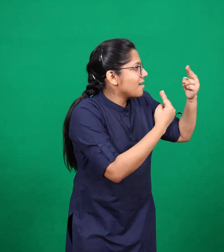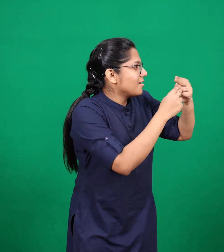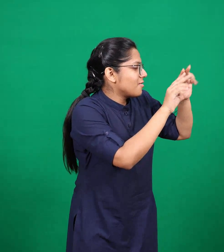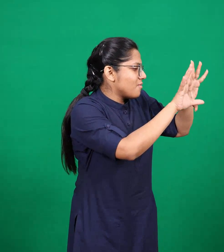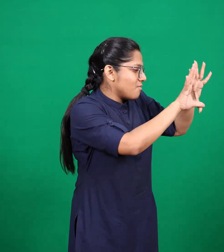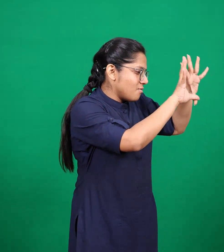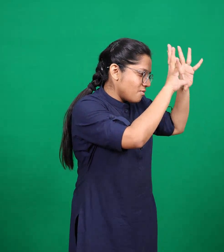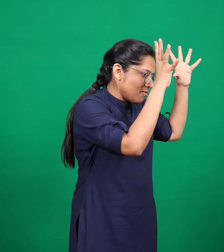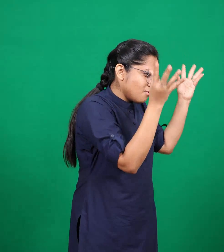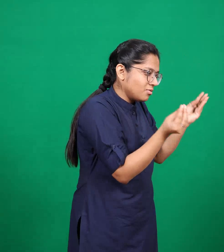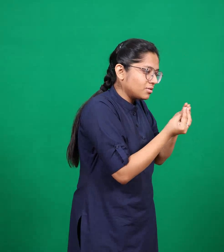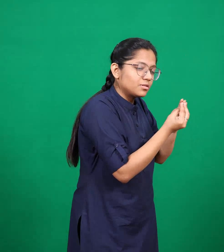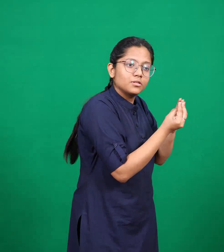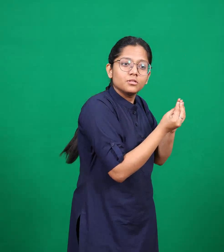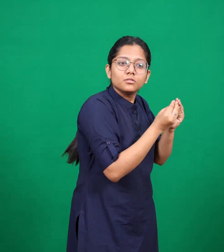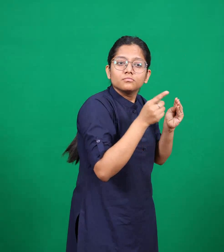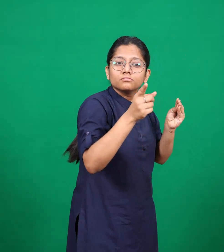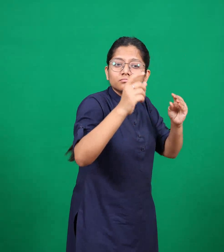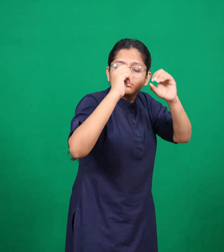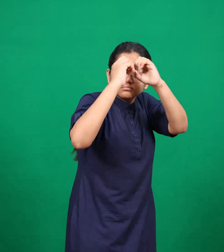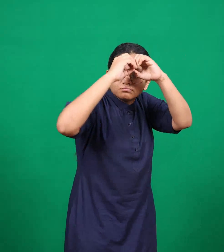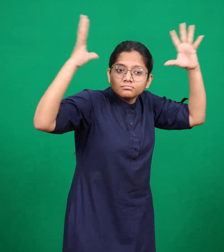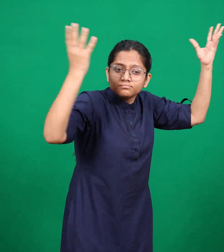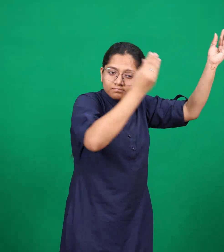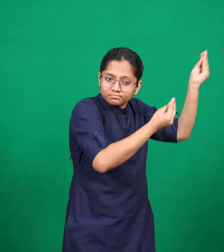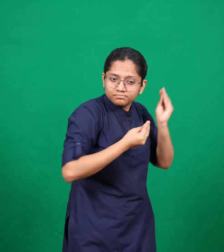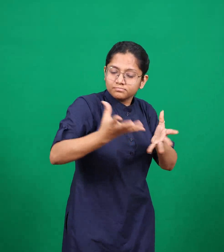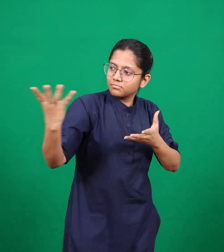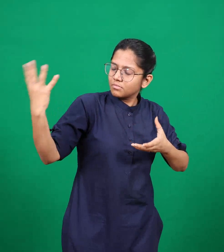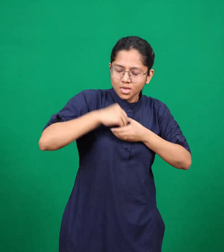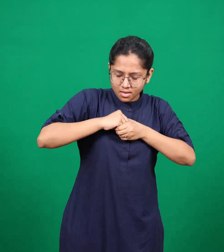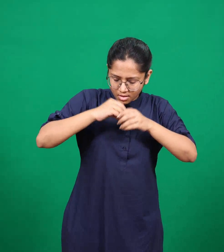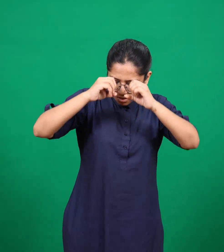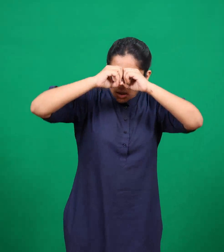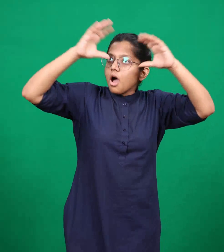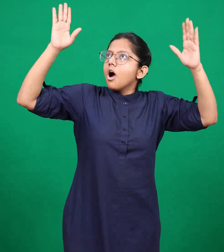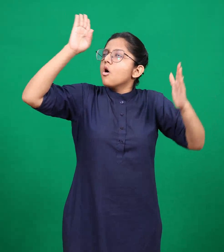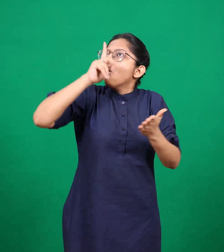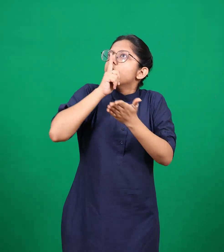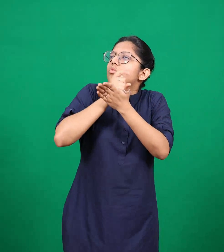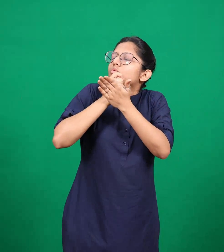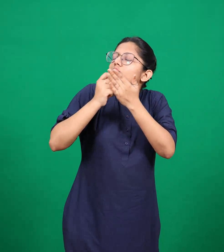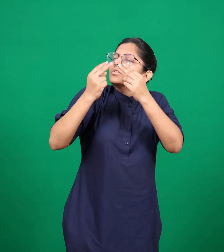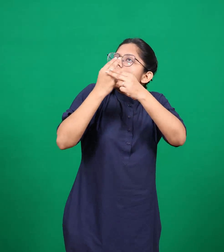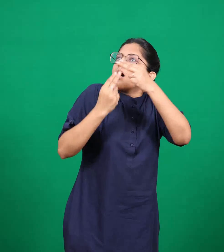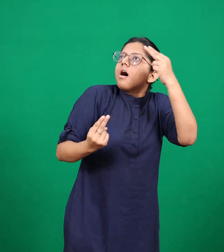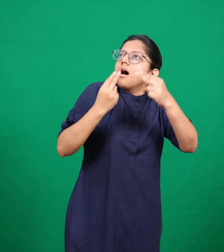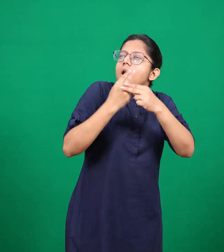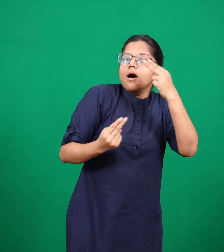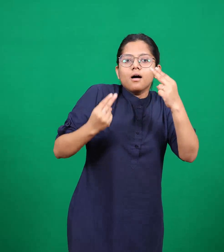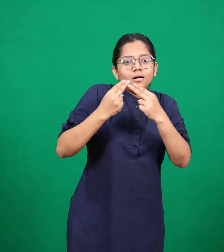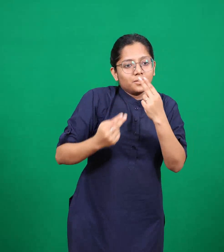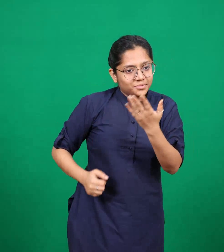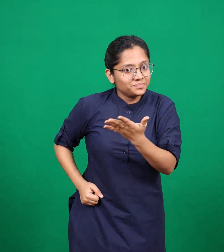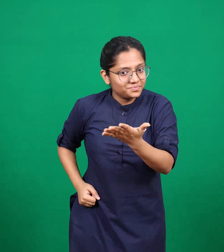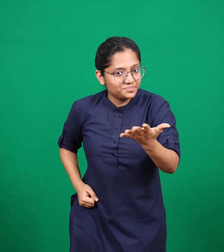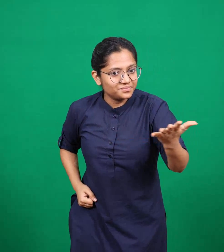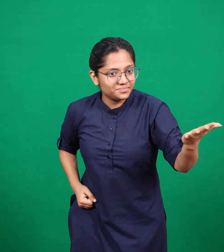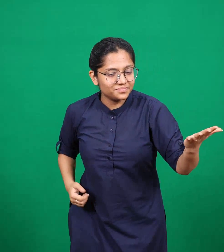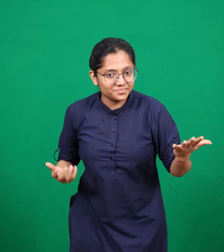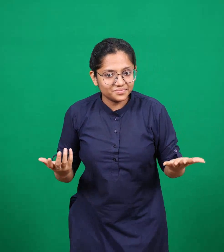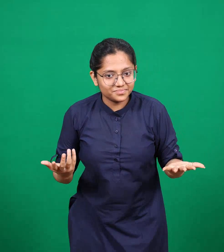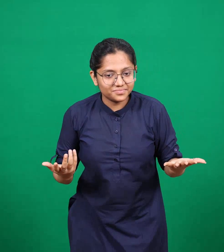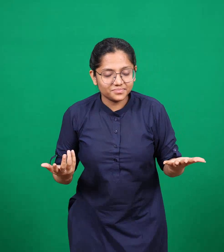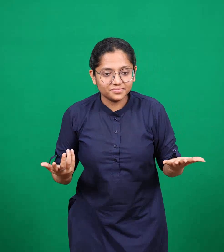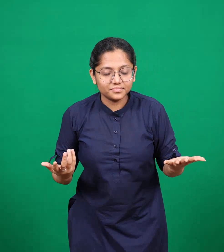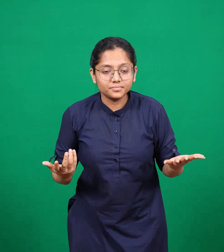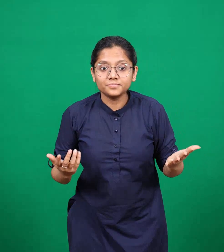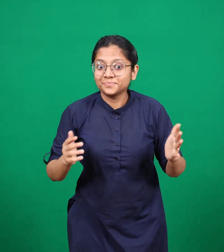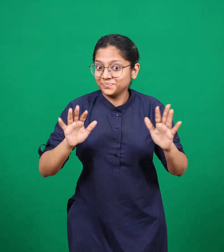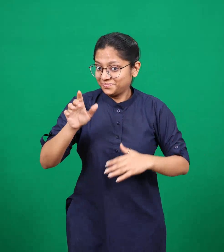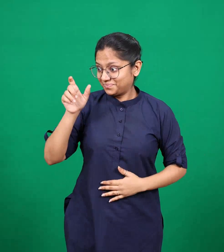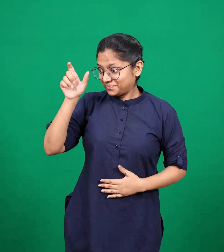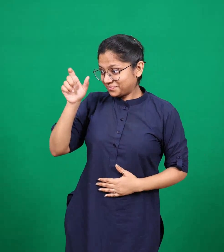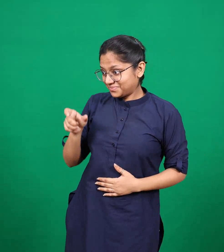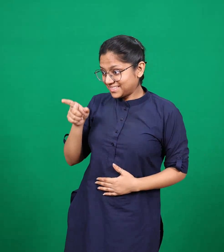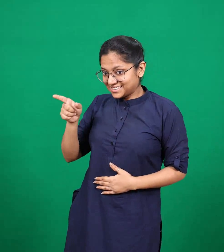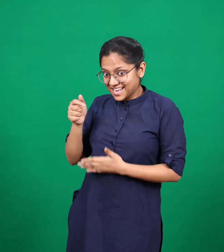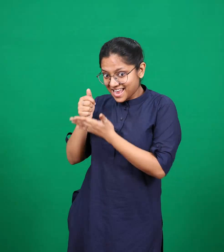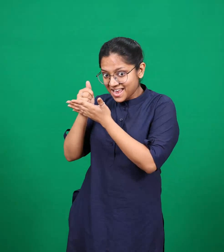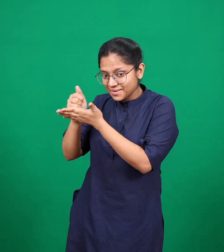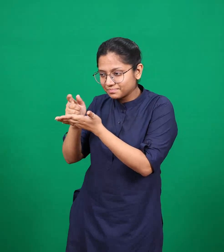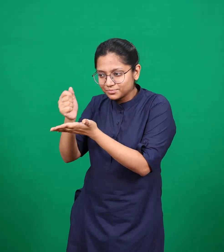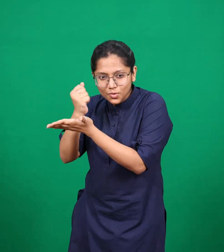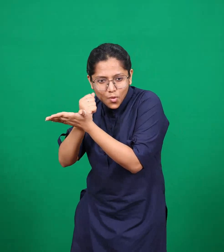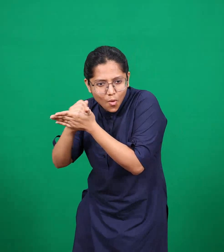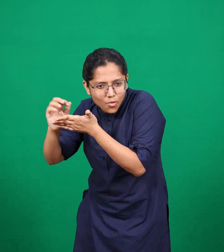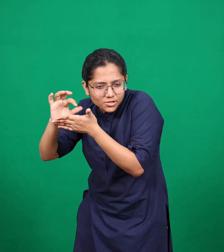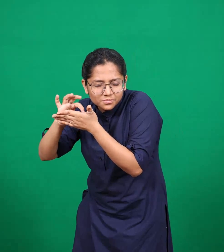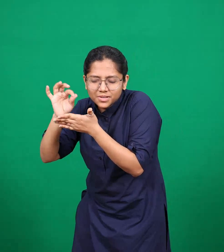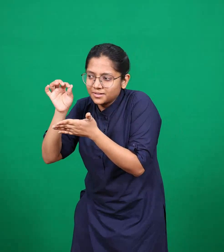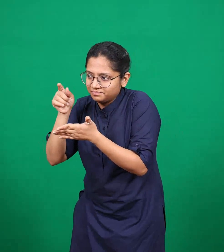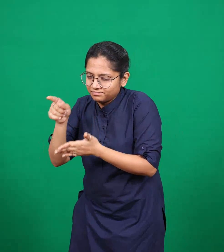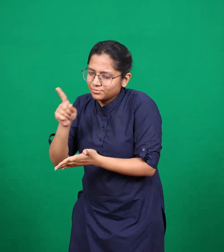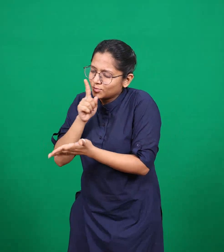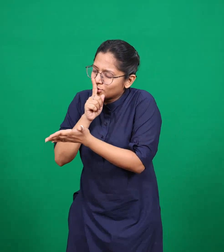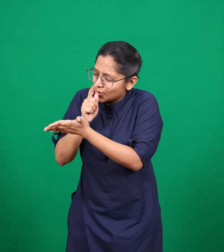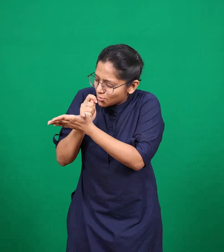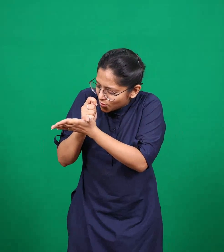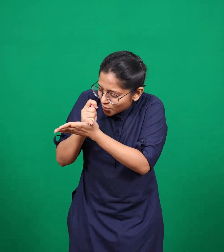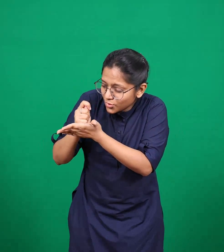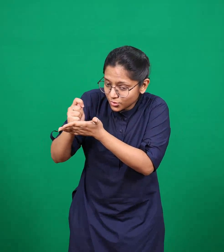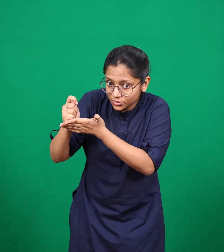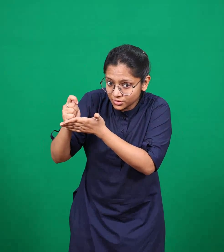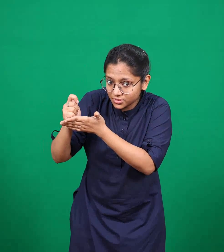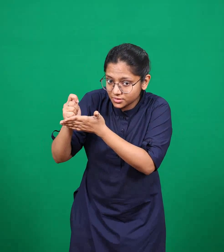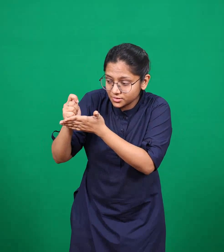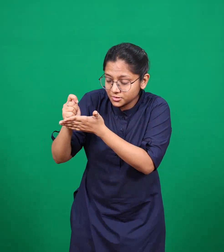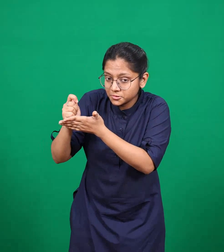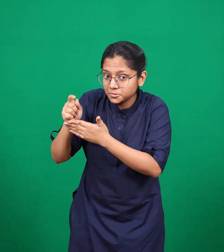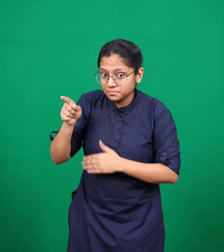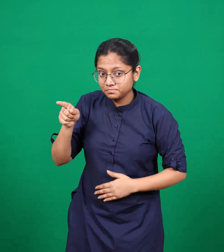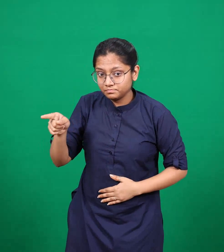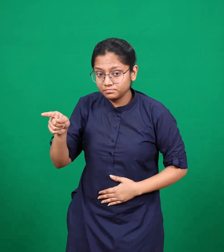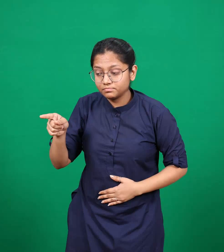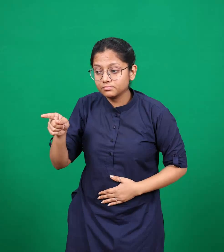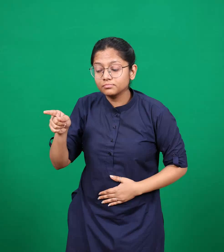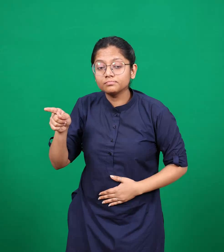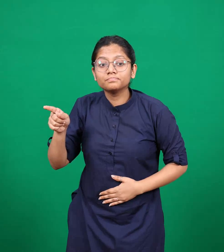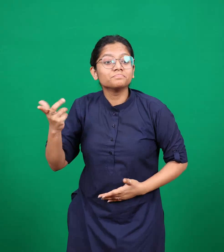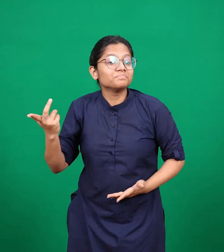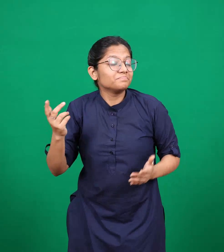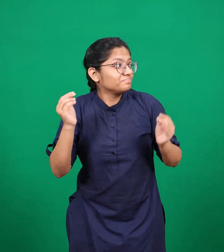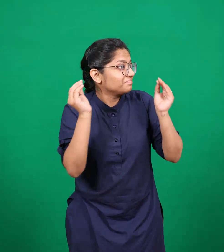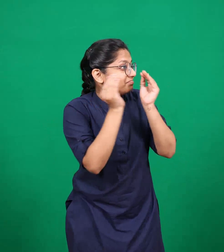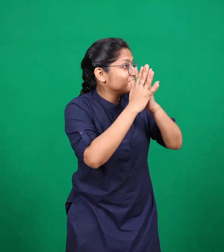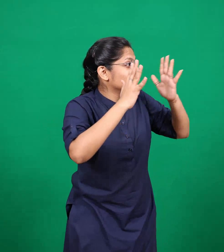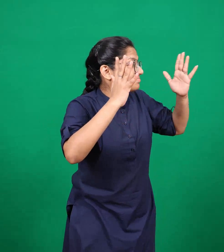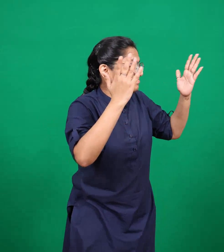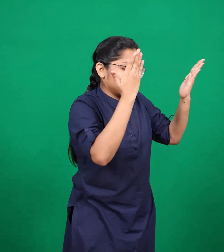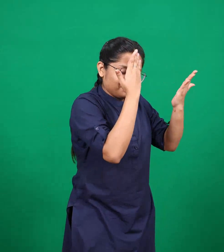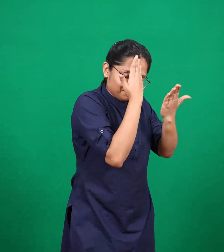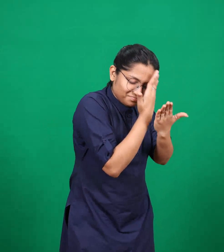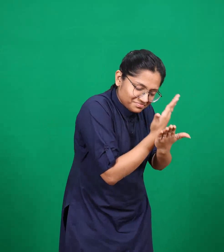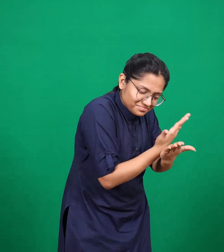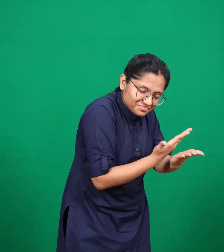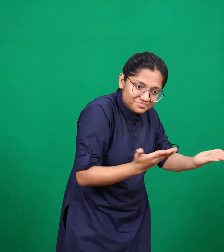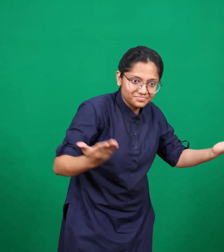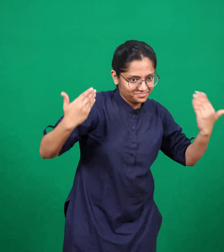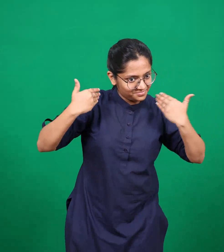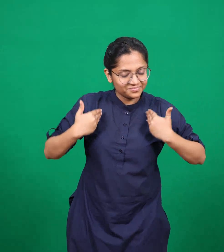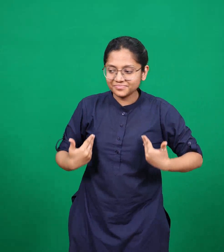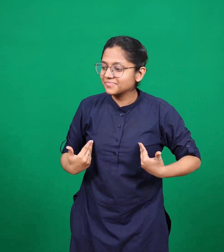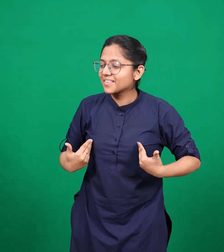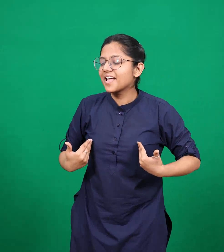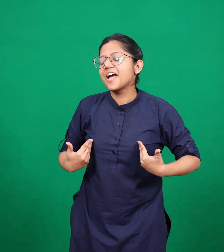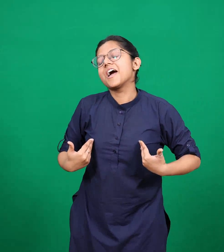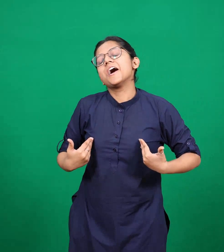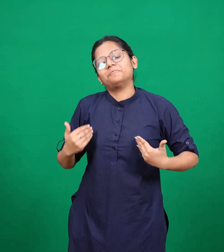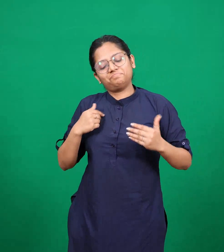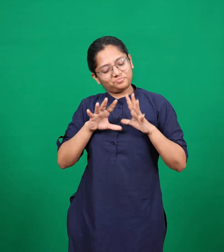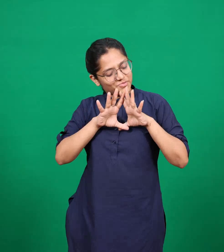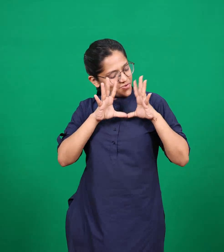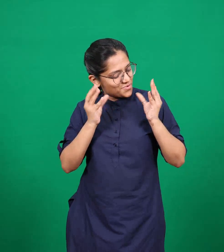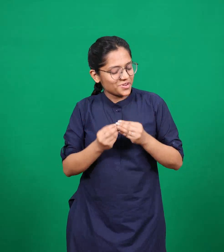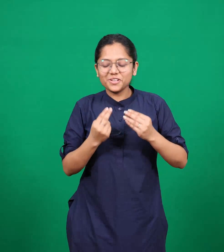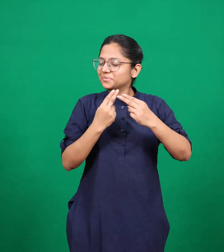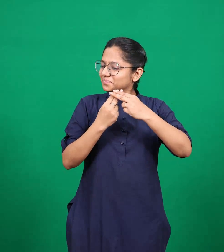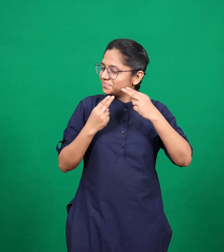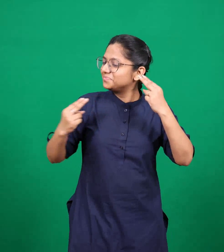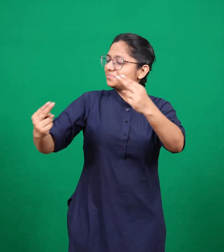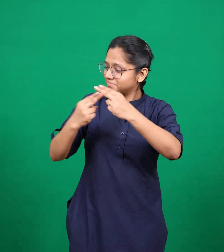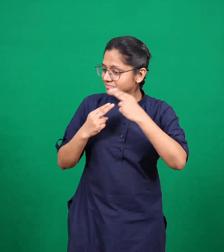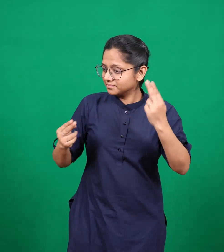He will glorify Me by taking from what is Mine and disclosing it to you.